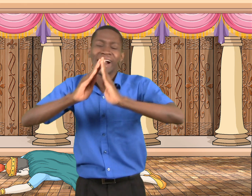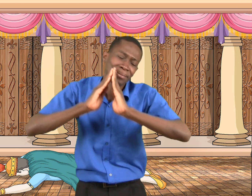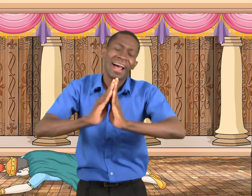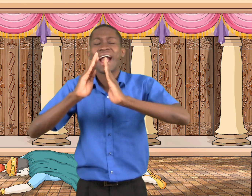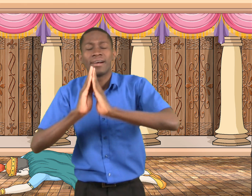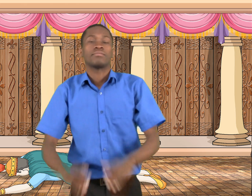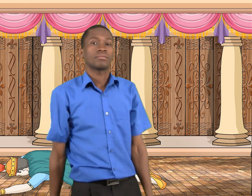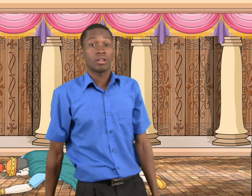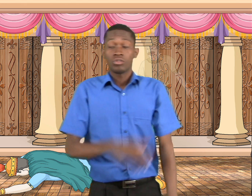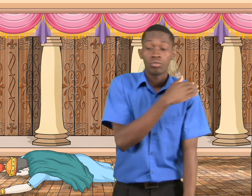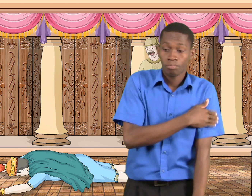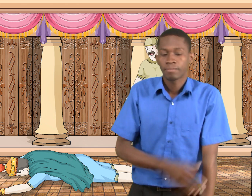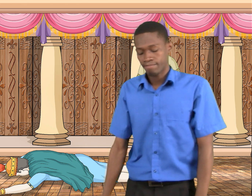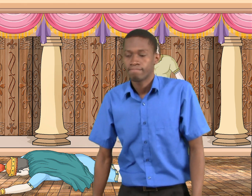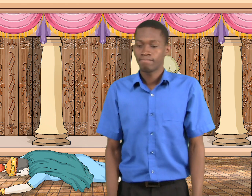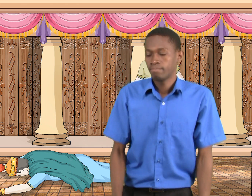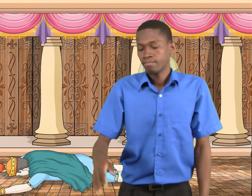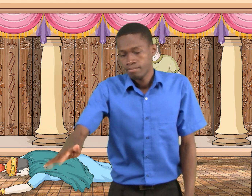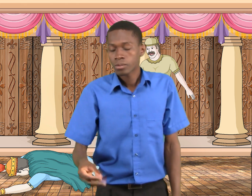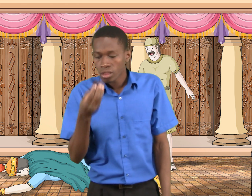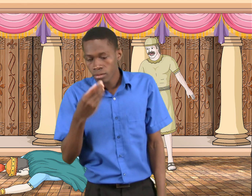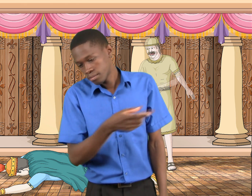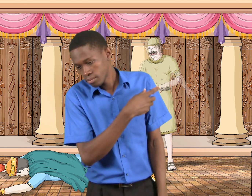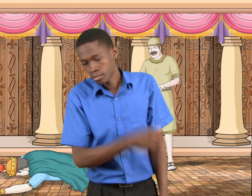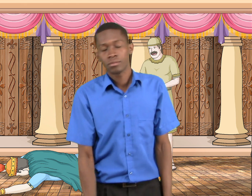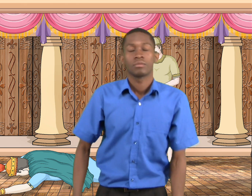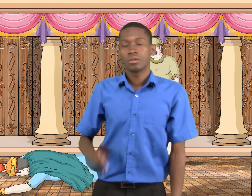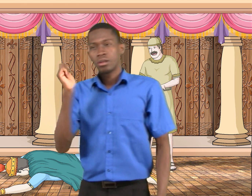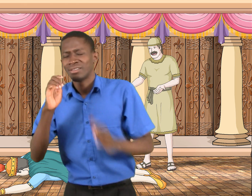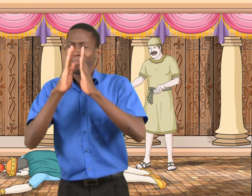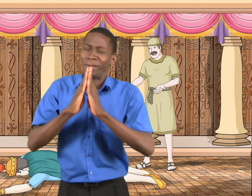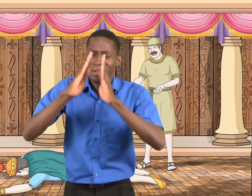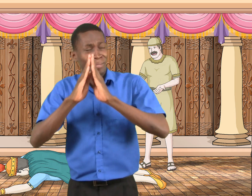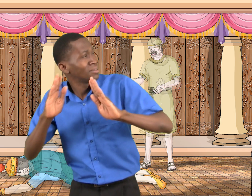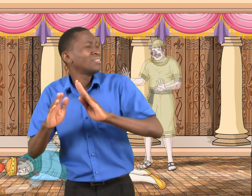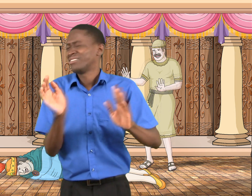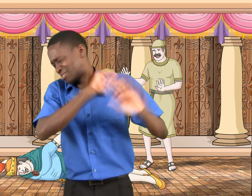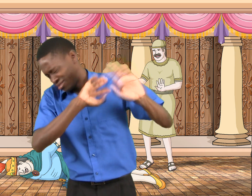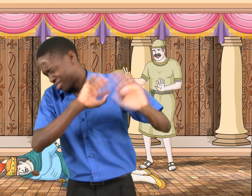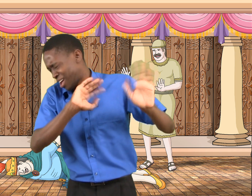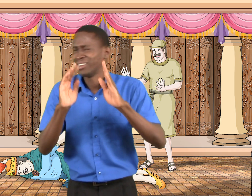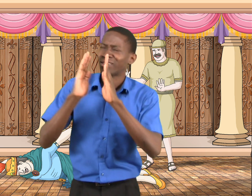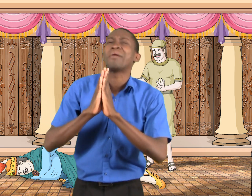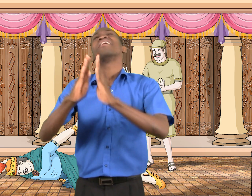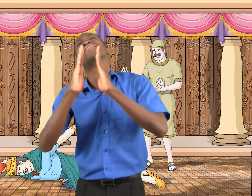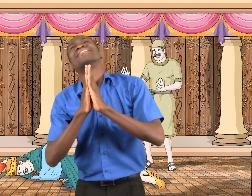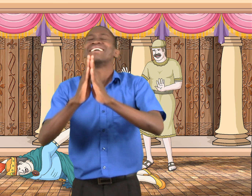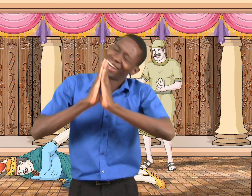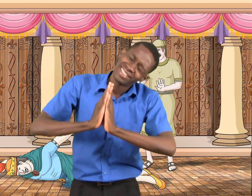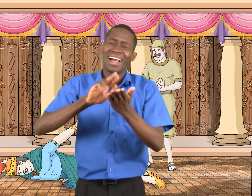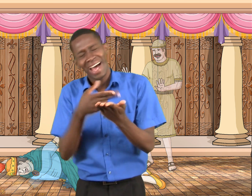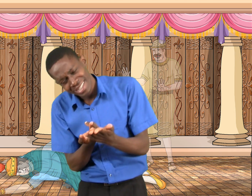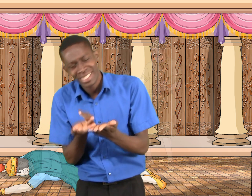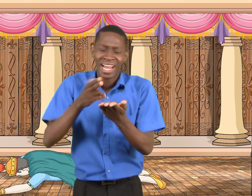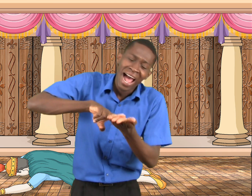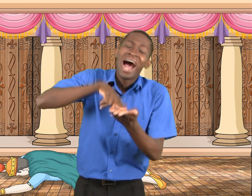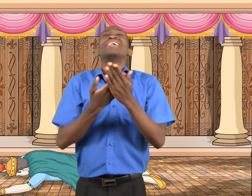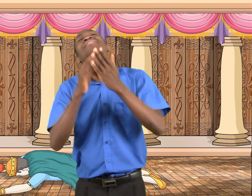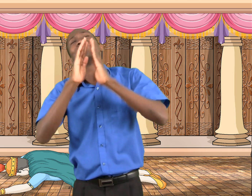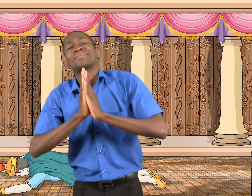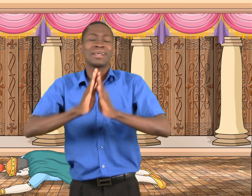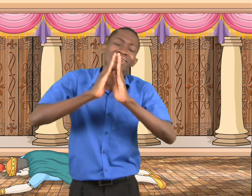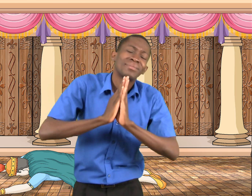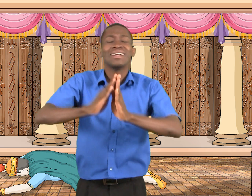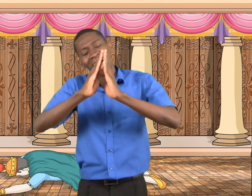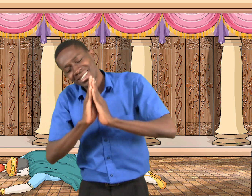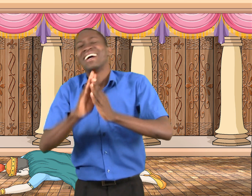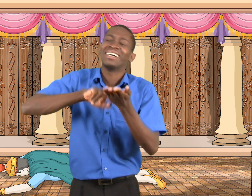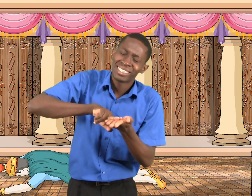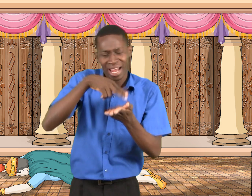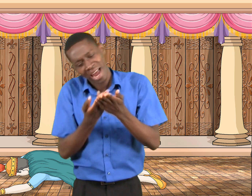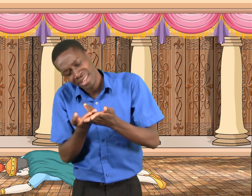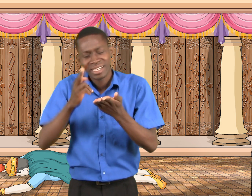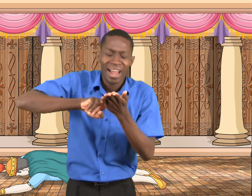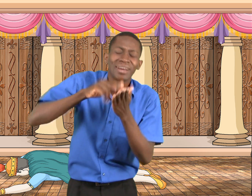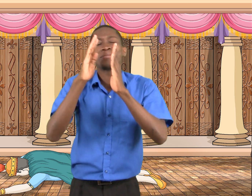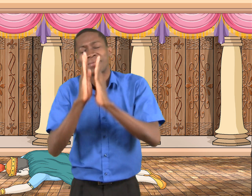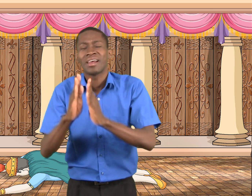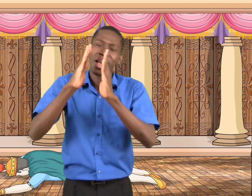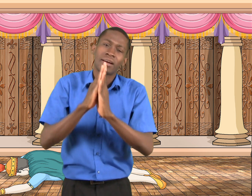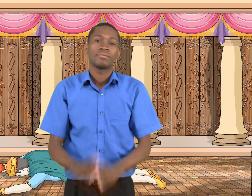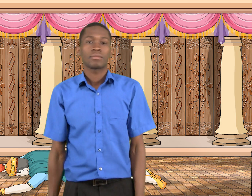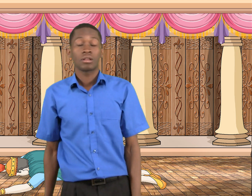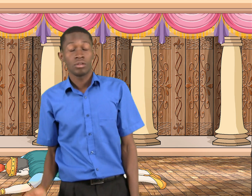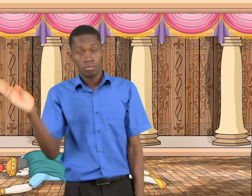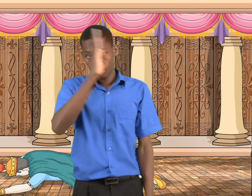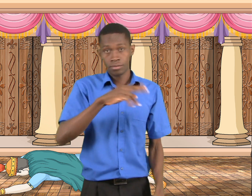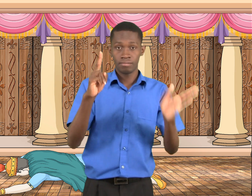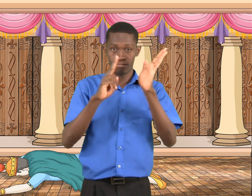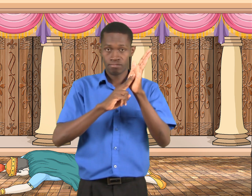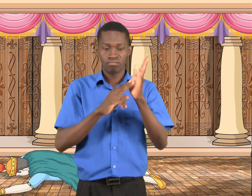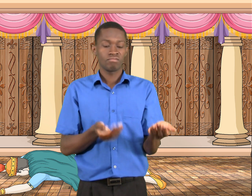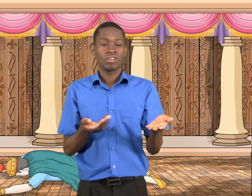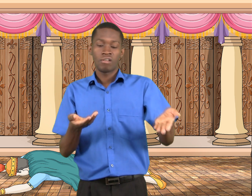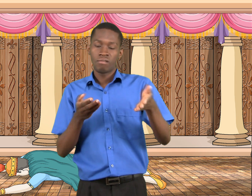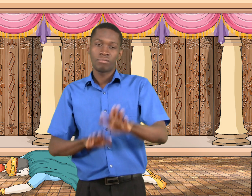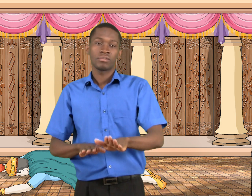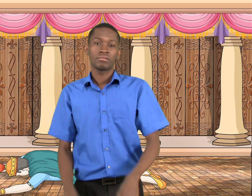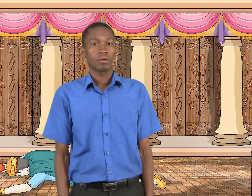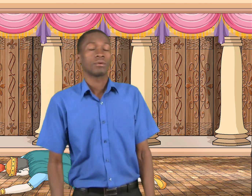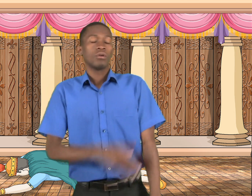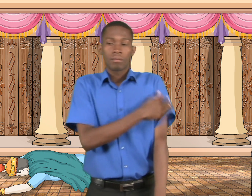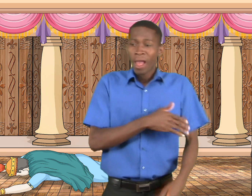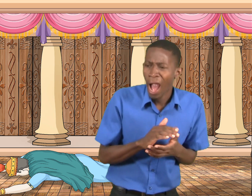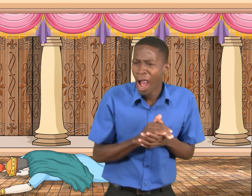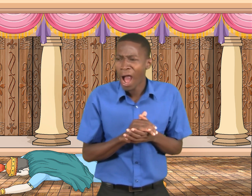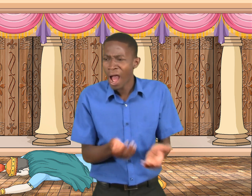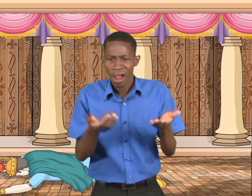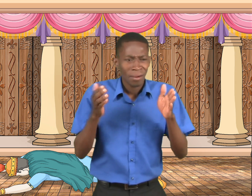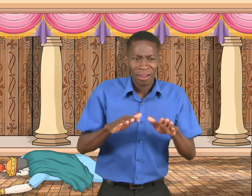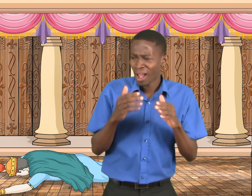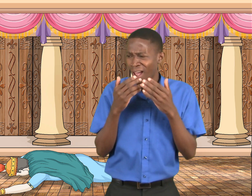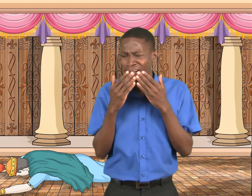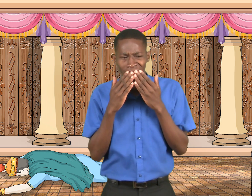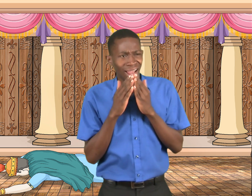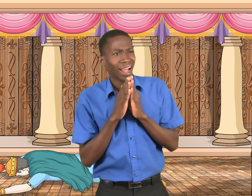The elders of his household stood beside him to help him up from the ground, but he was unwilling and would not eat anything with them.